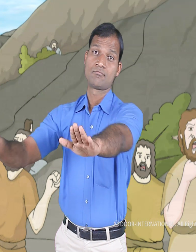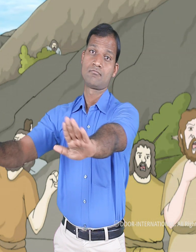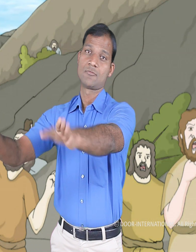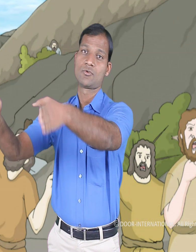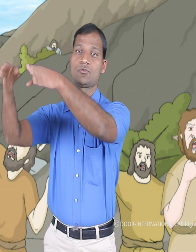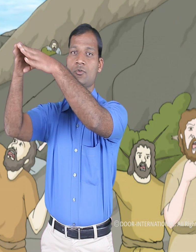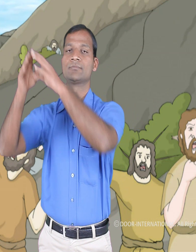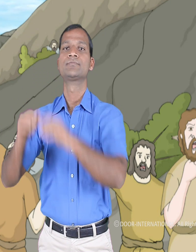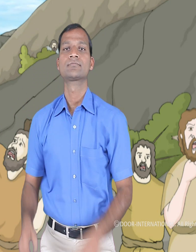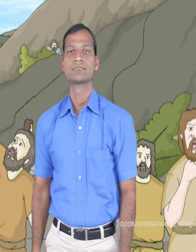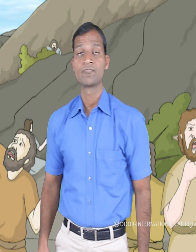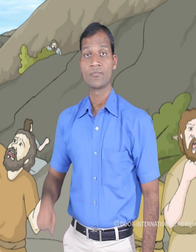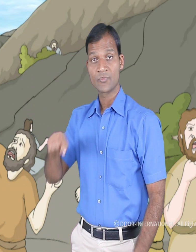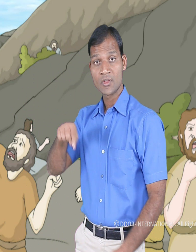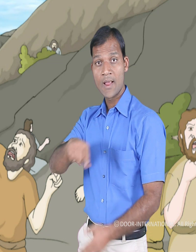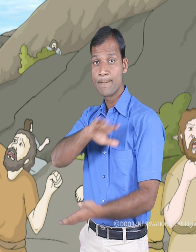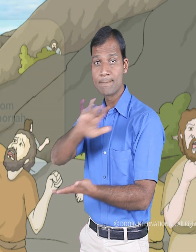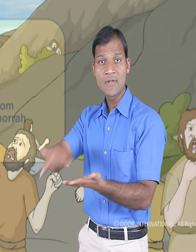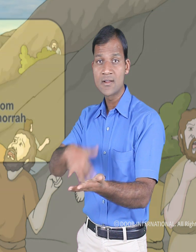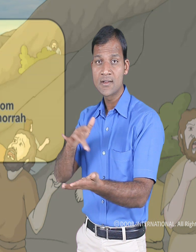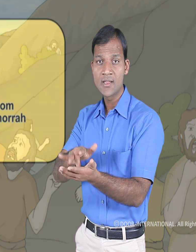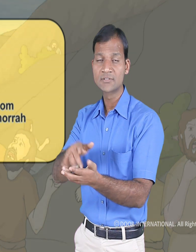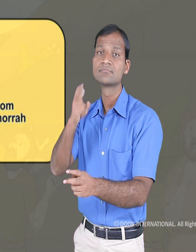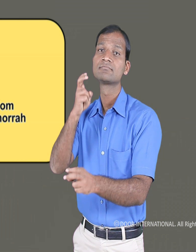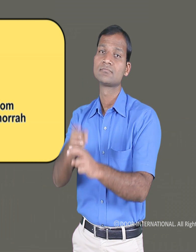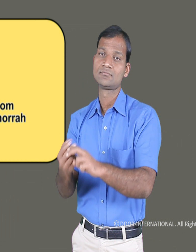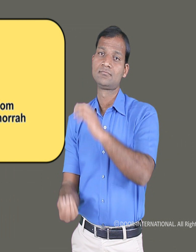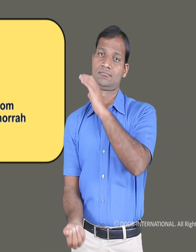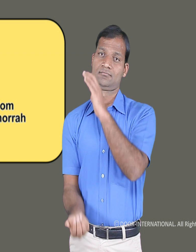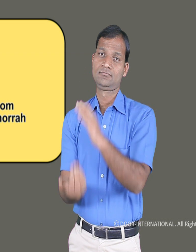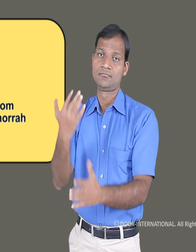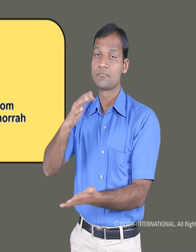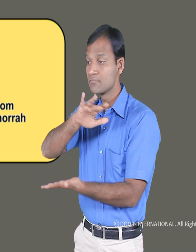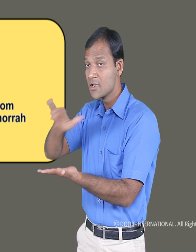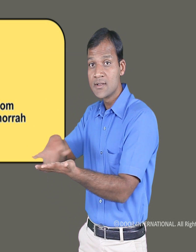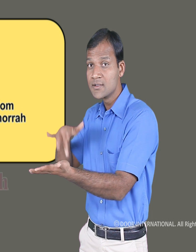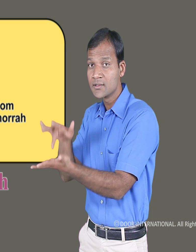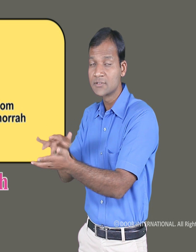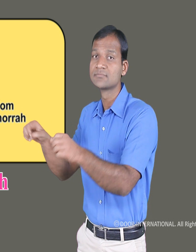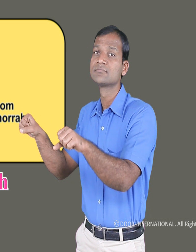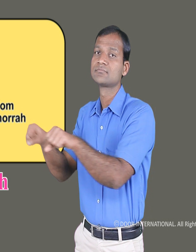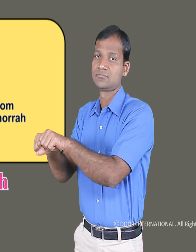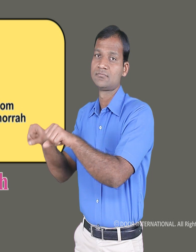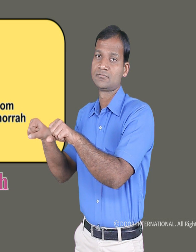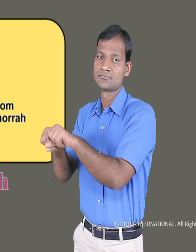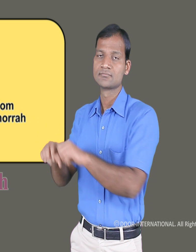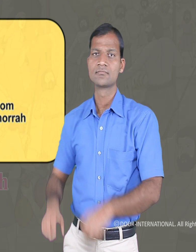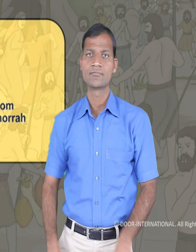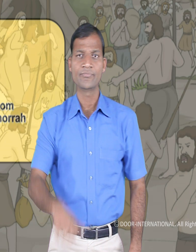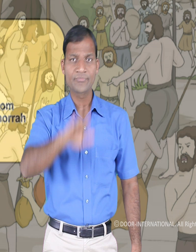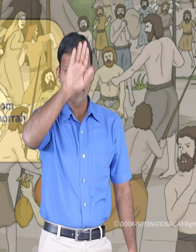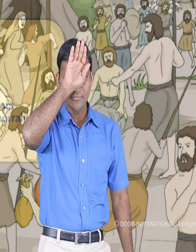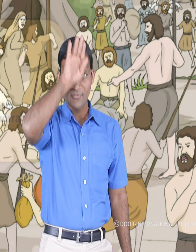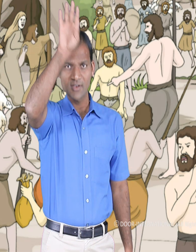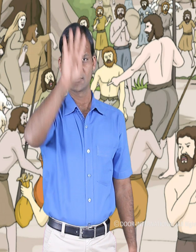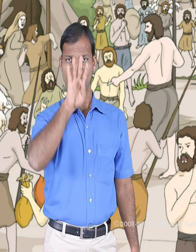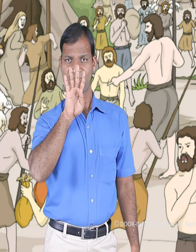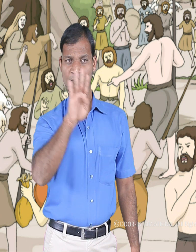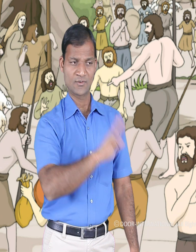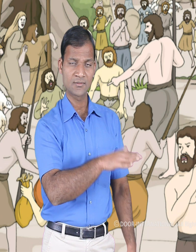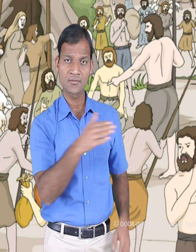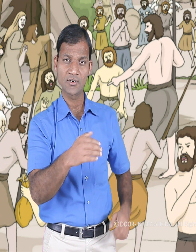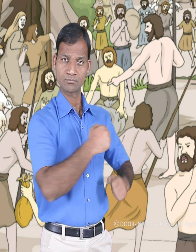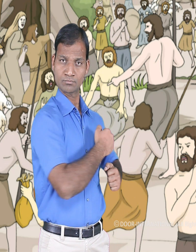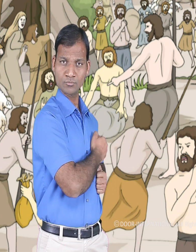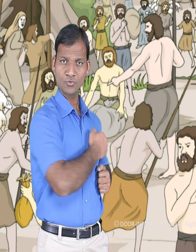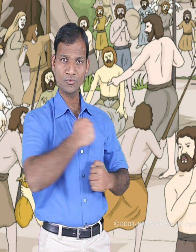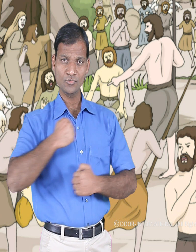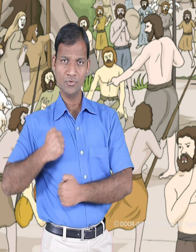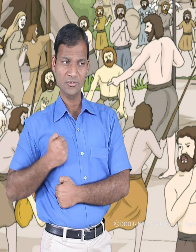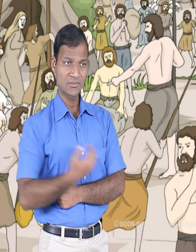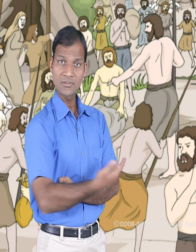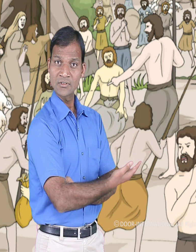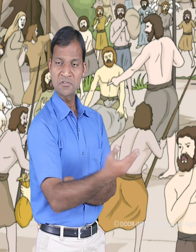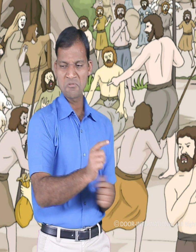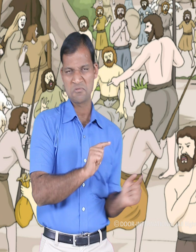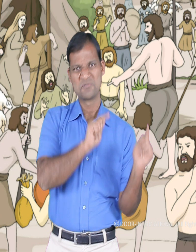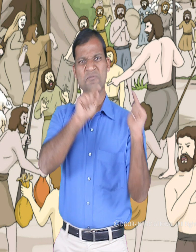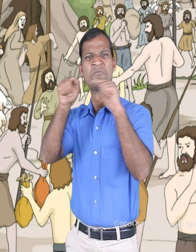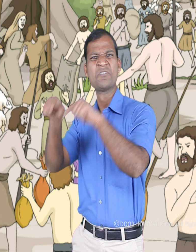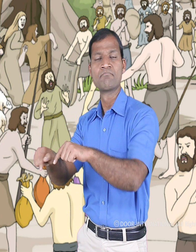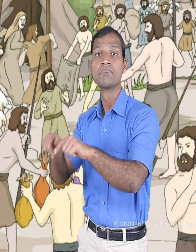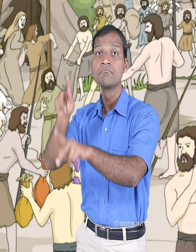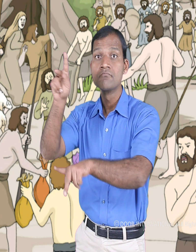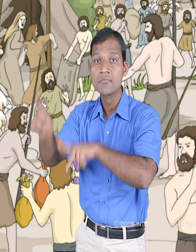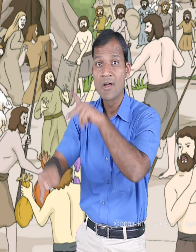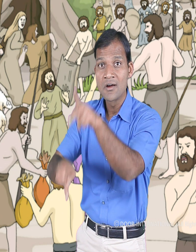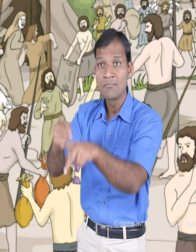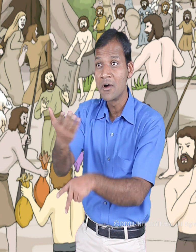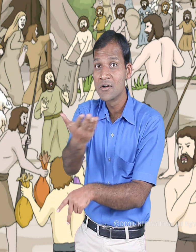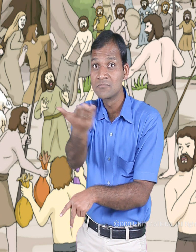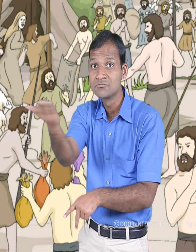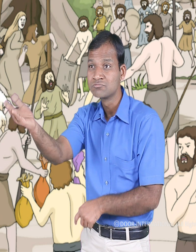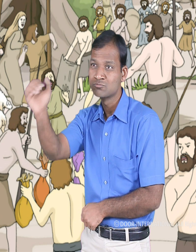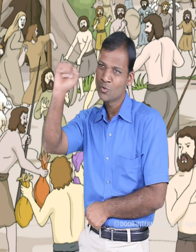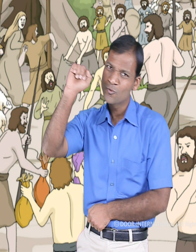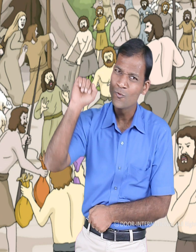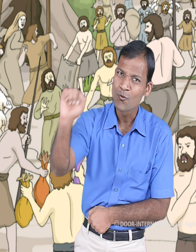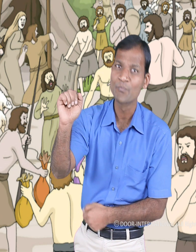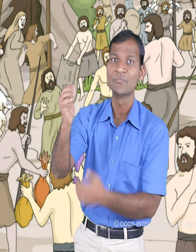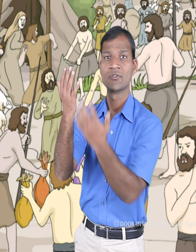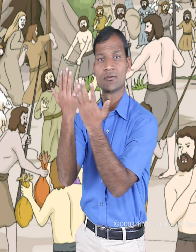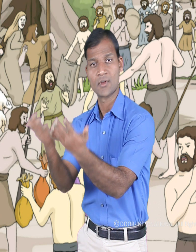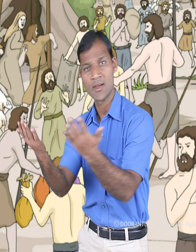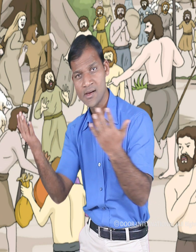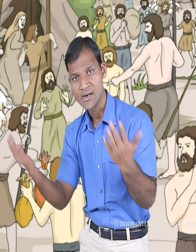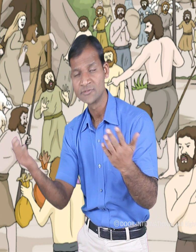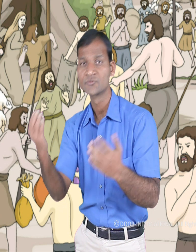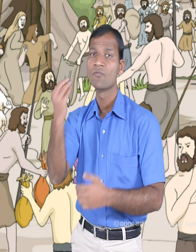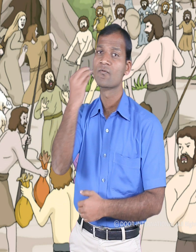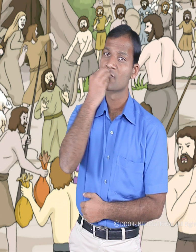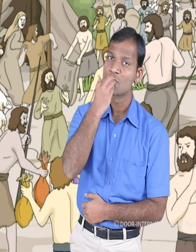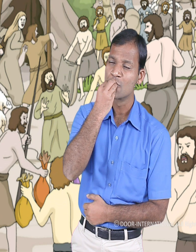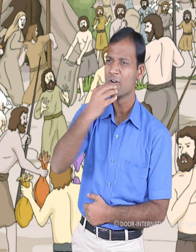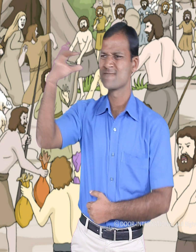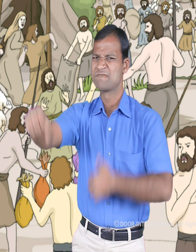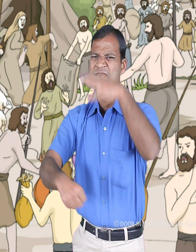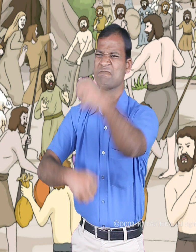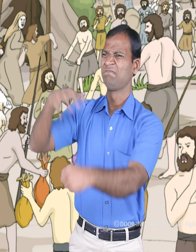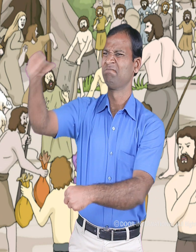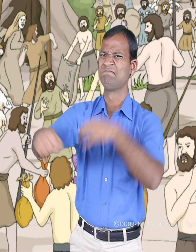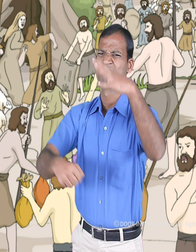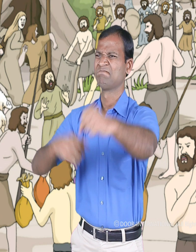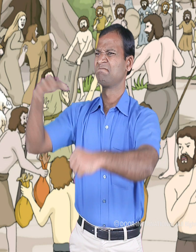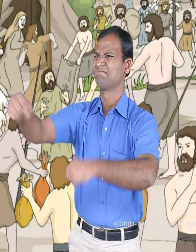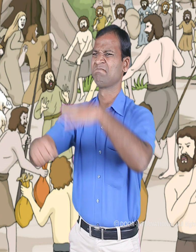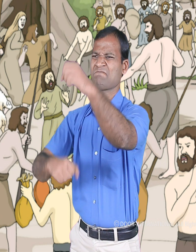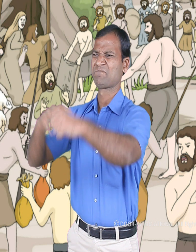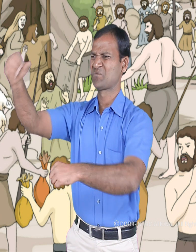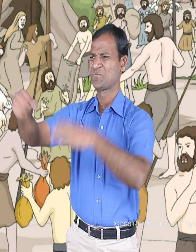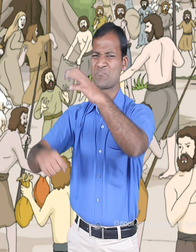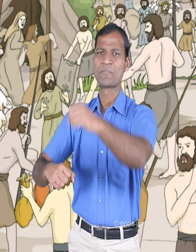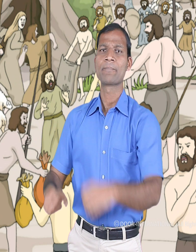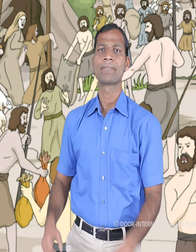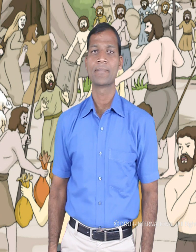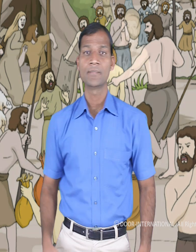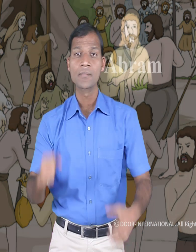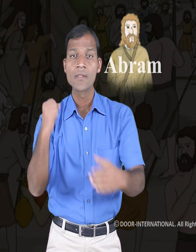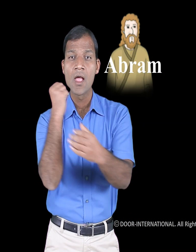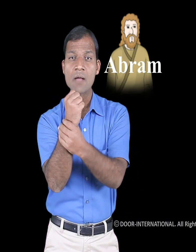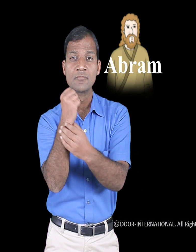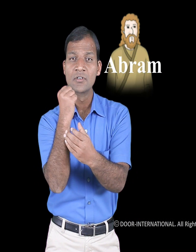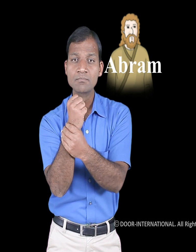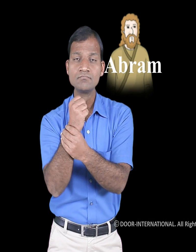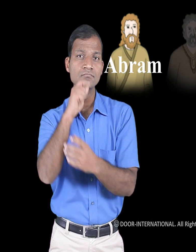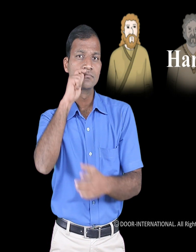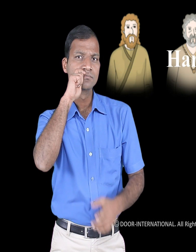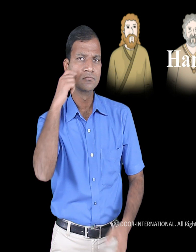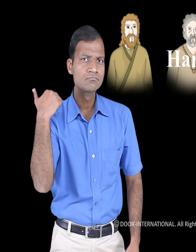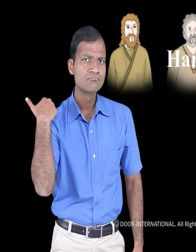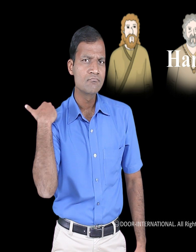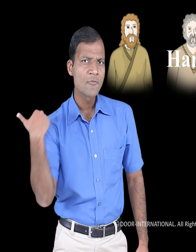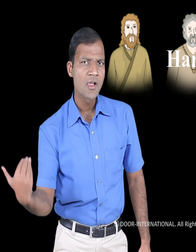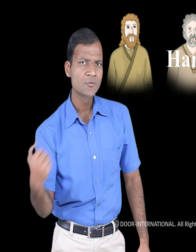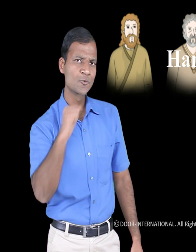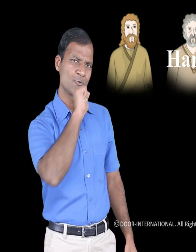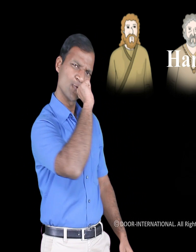The four kings seized all the goods of Sodom and Gomorrah and all their food, and they went on their way.